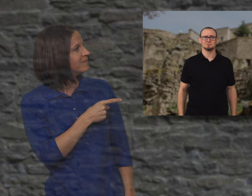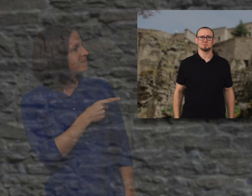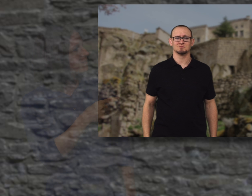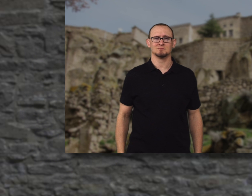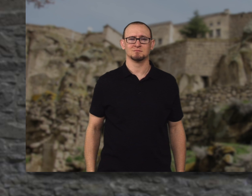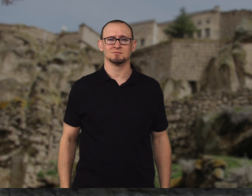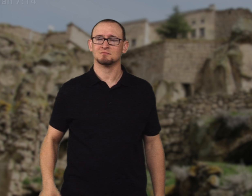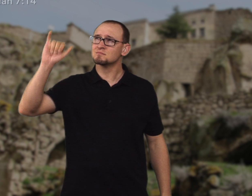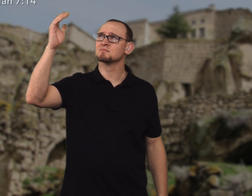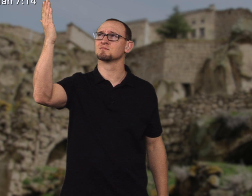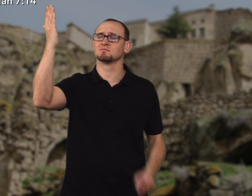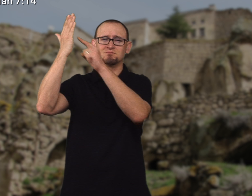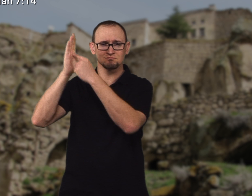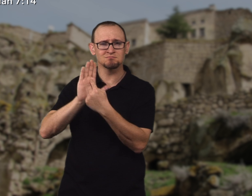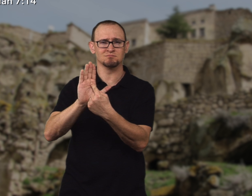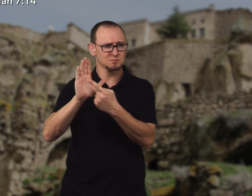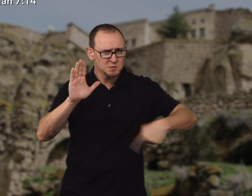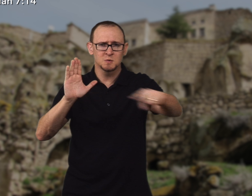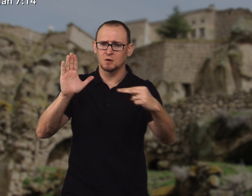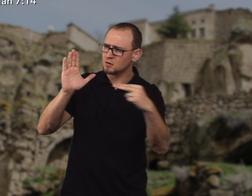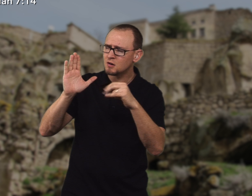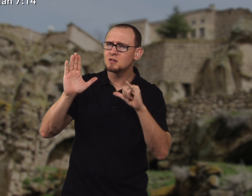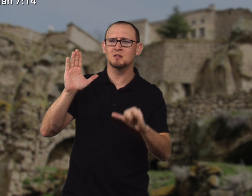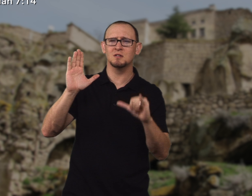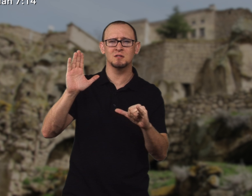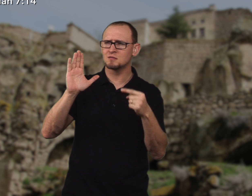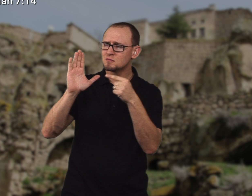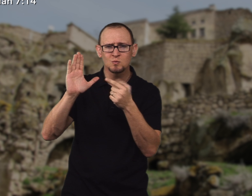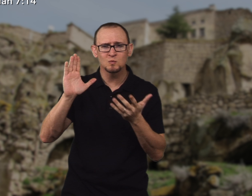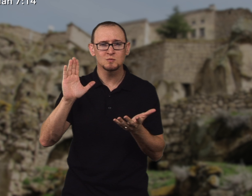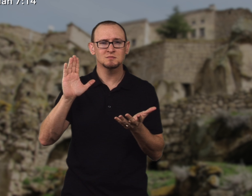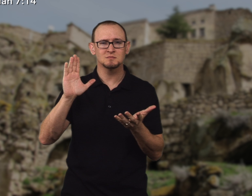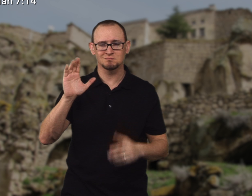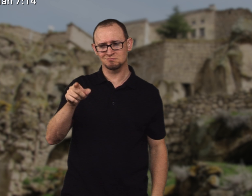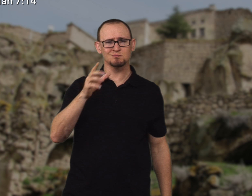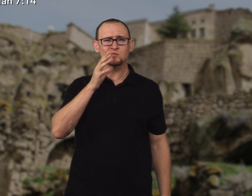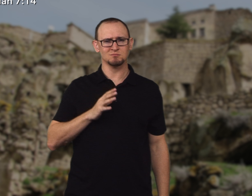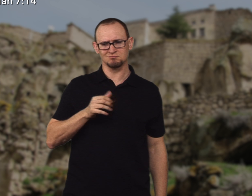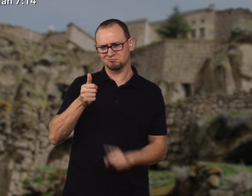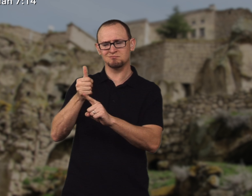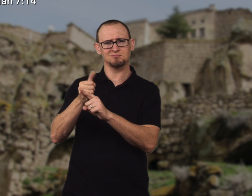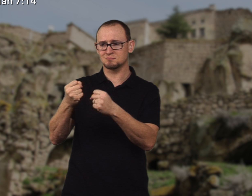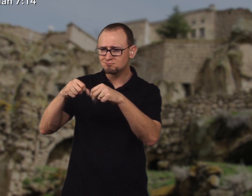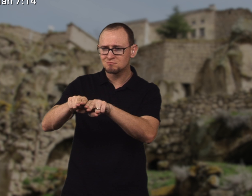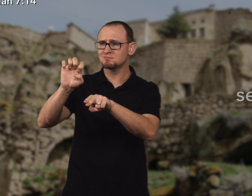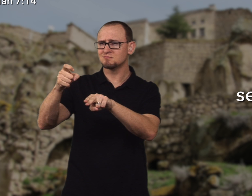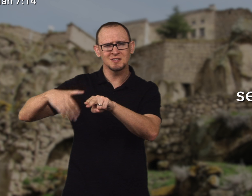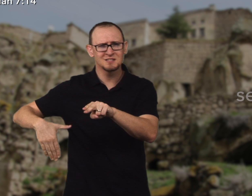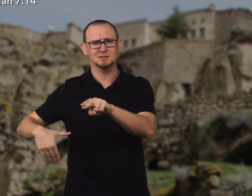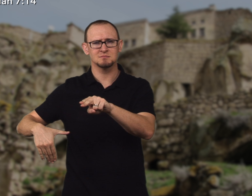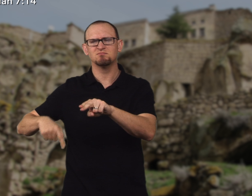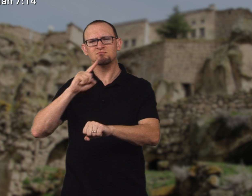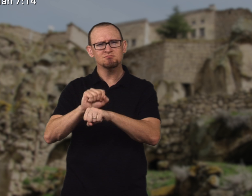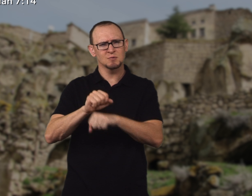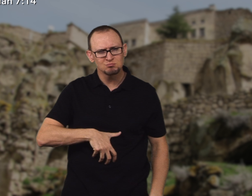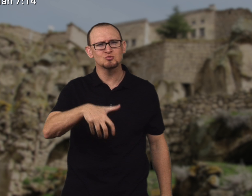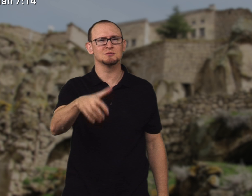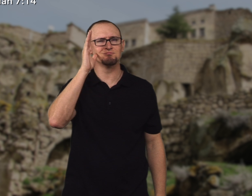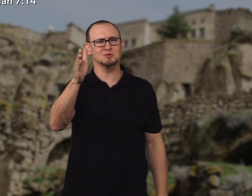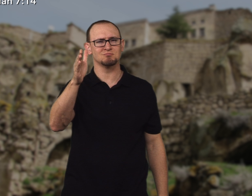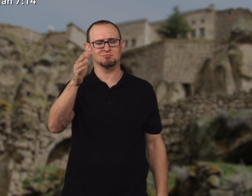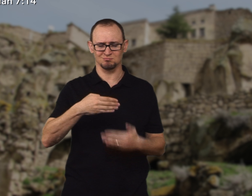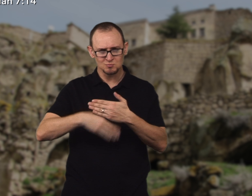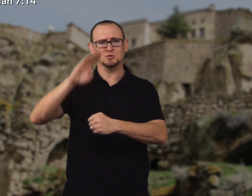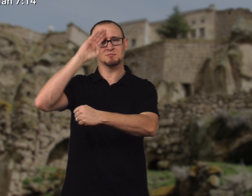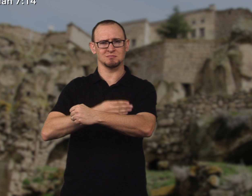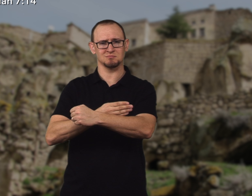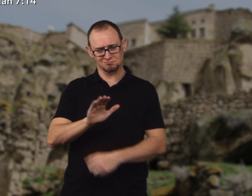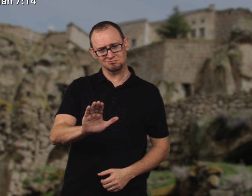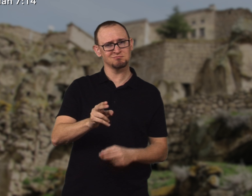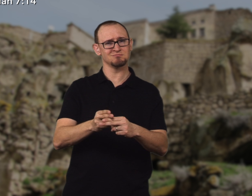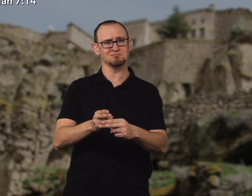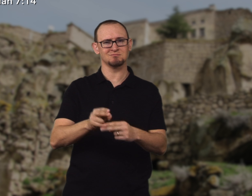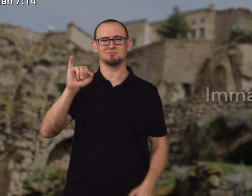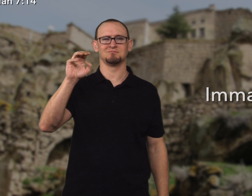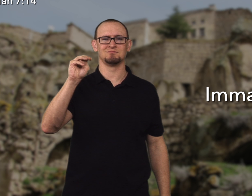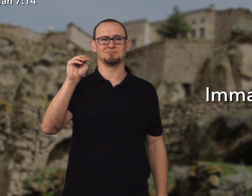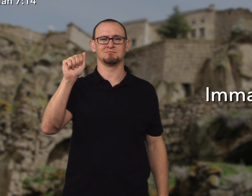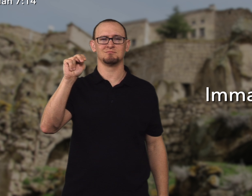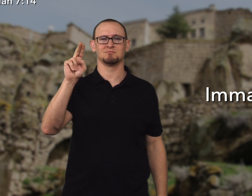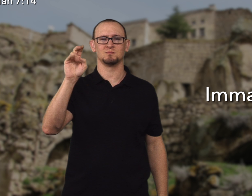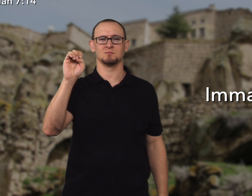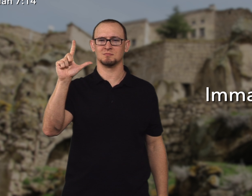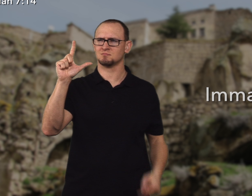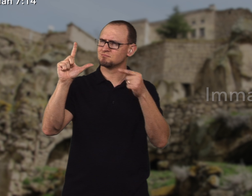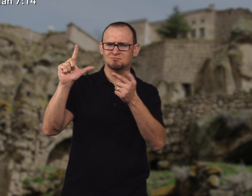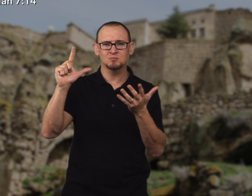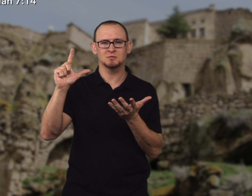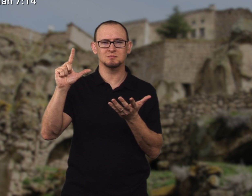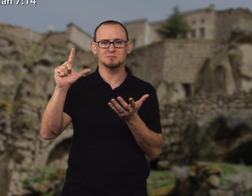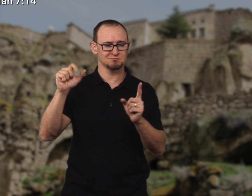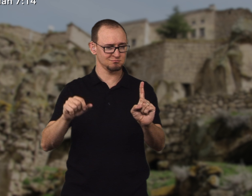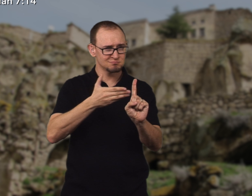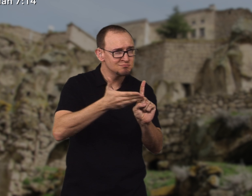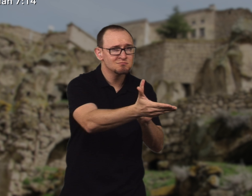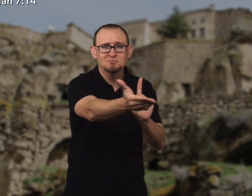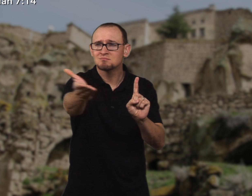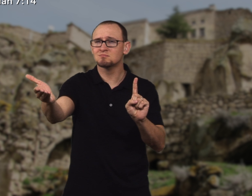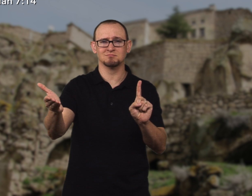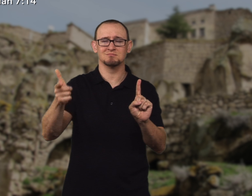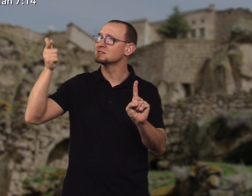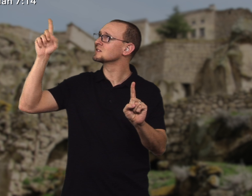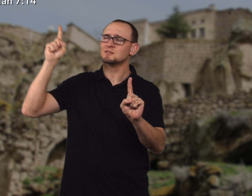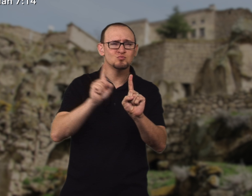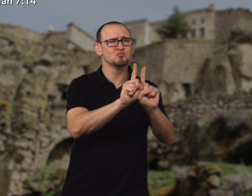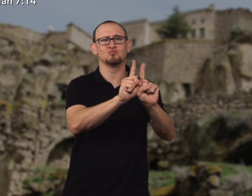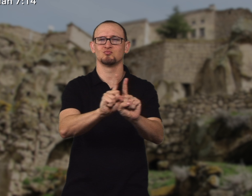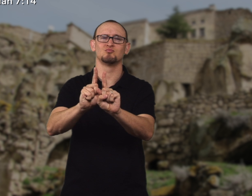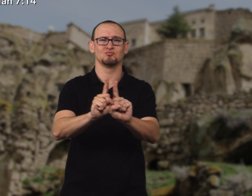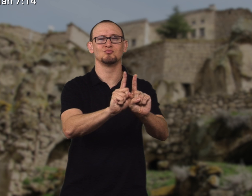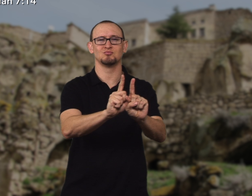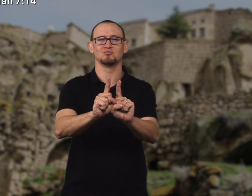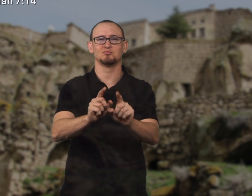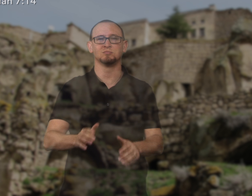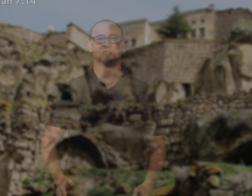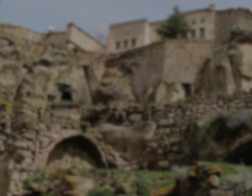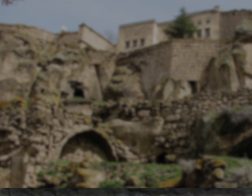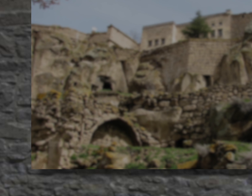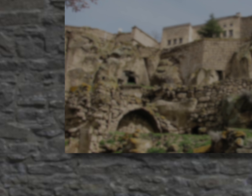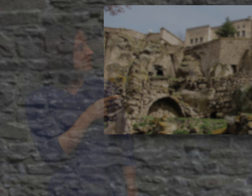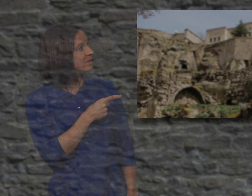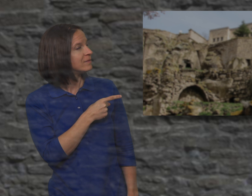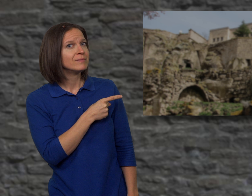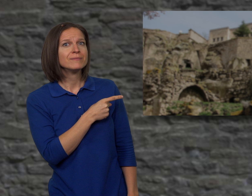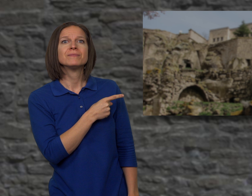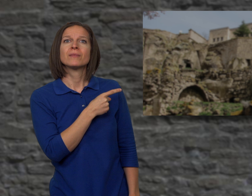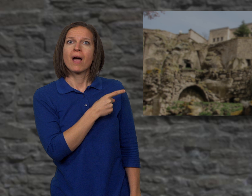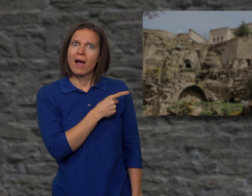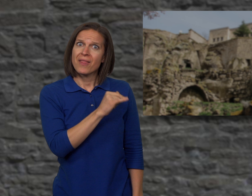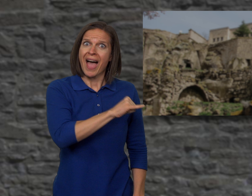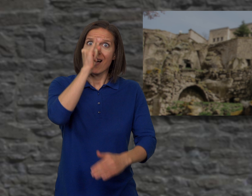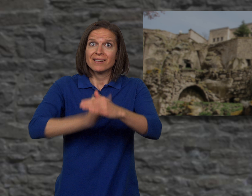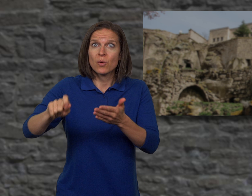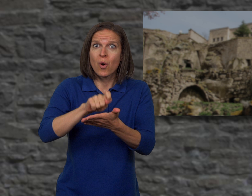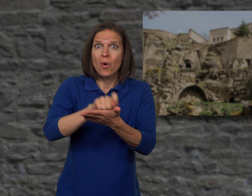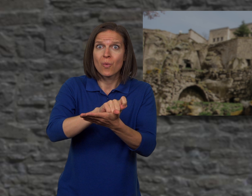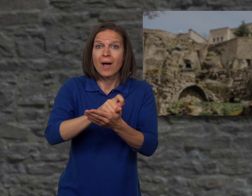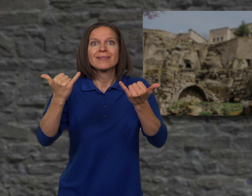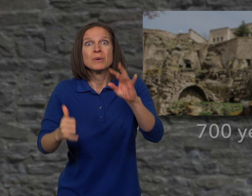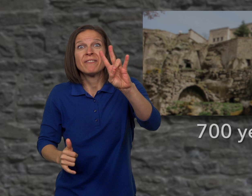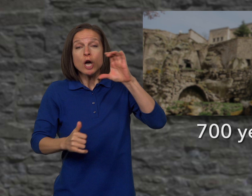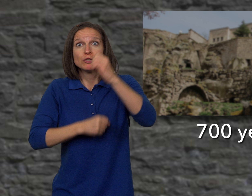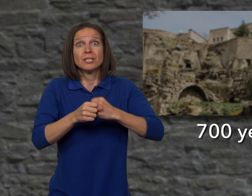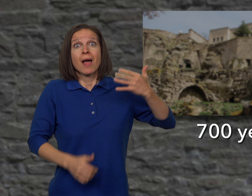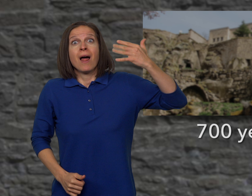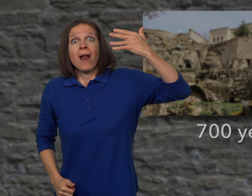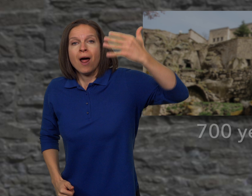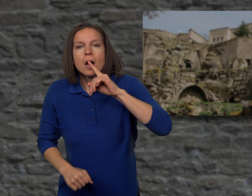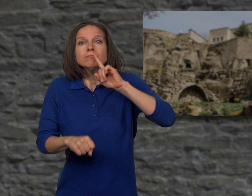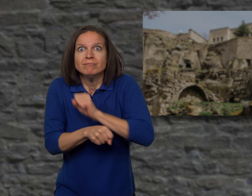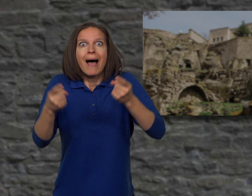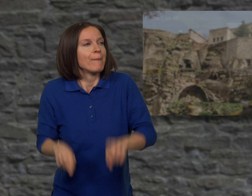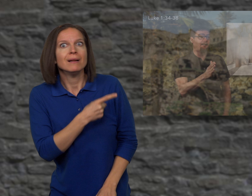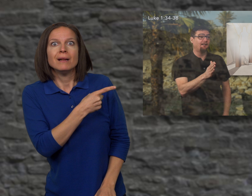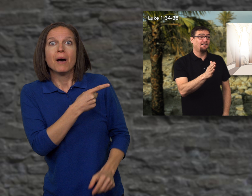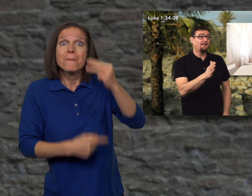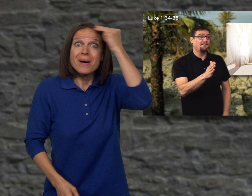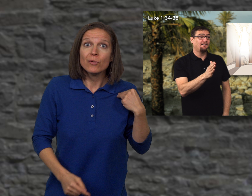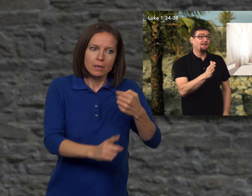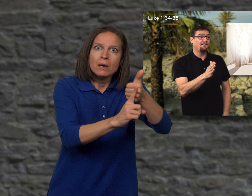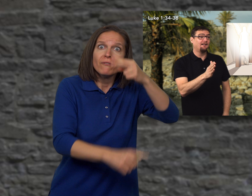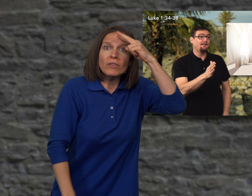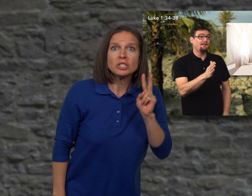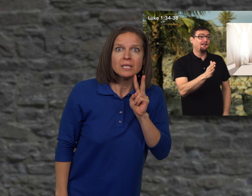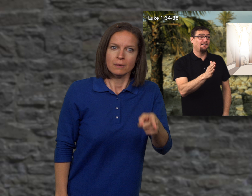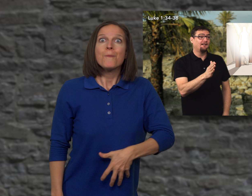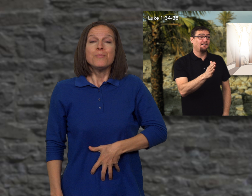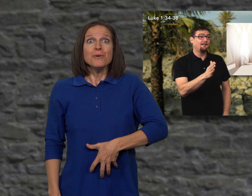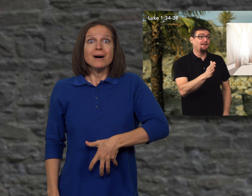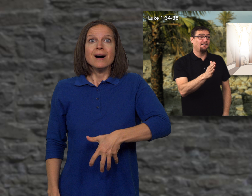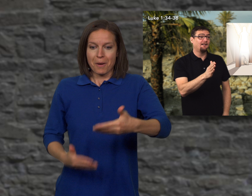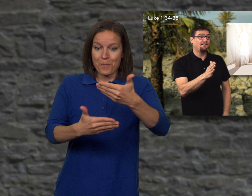So the Holy One to be born will be called the Son of God.